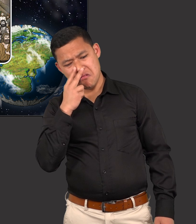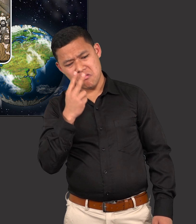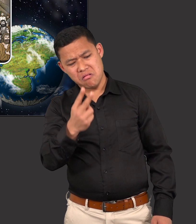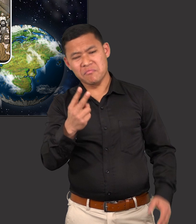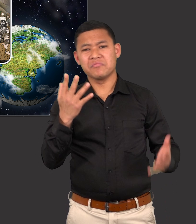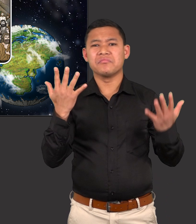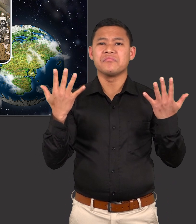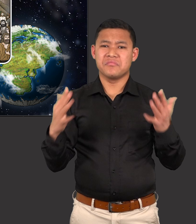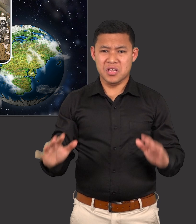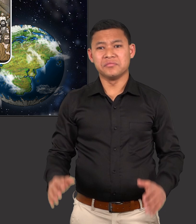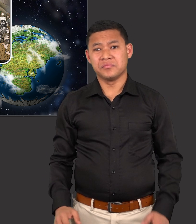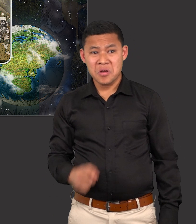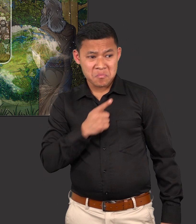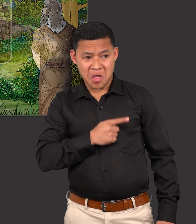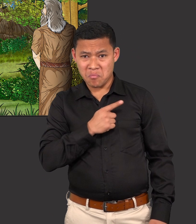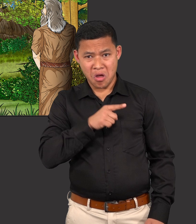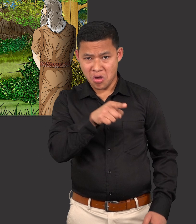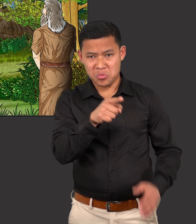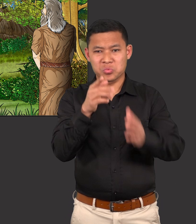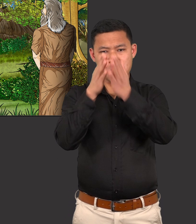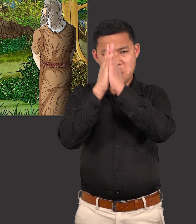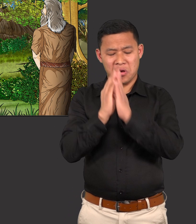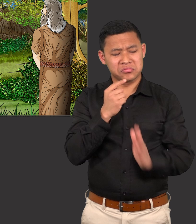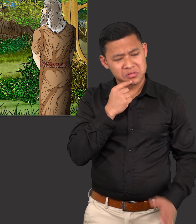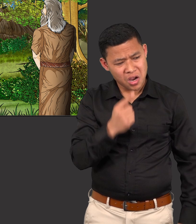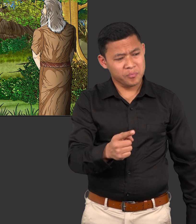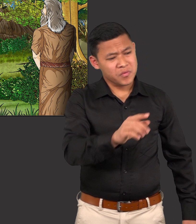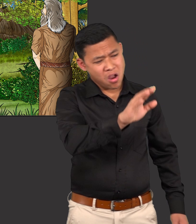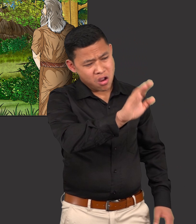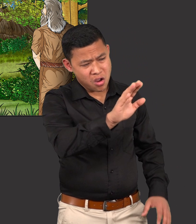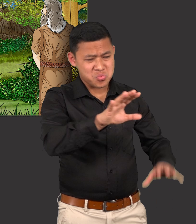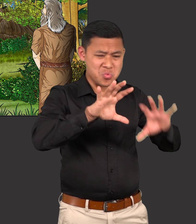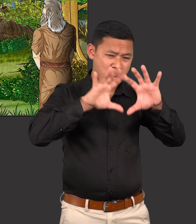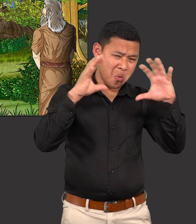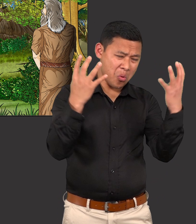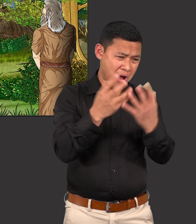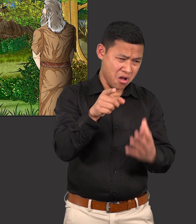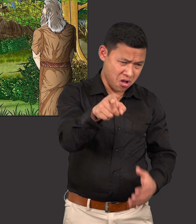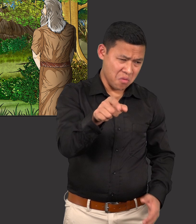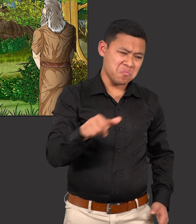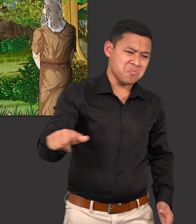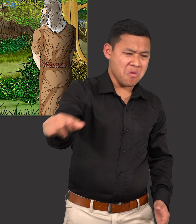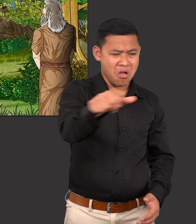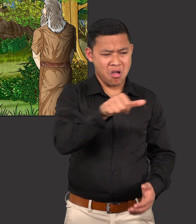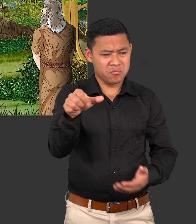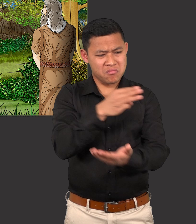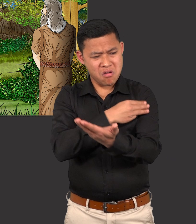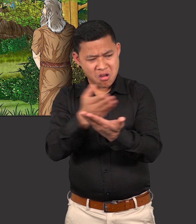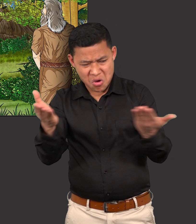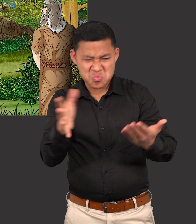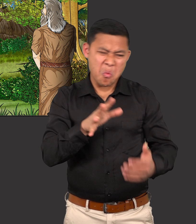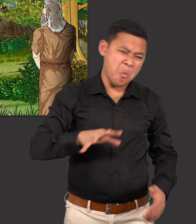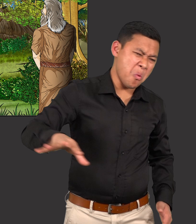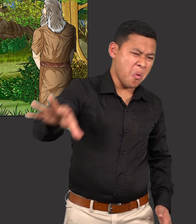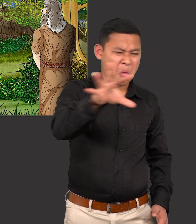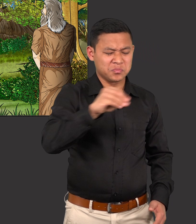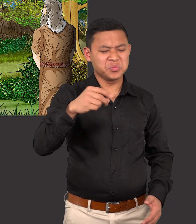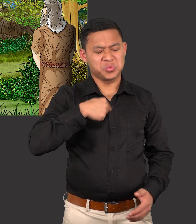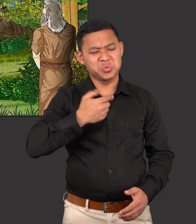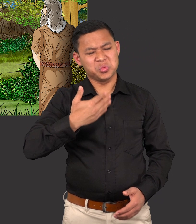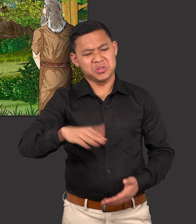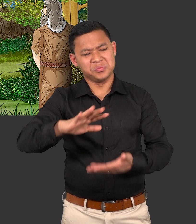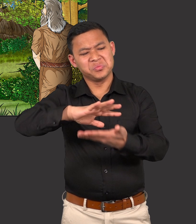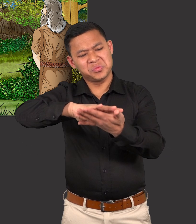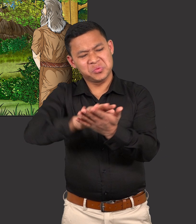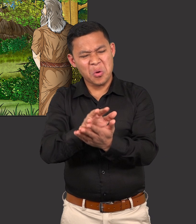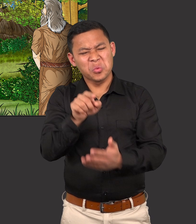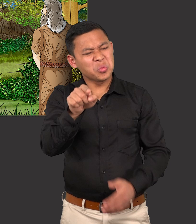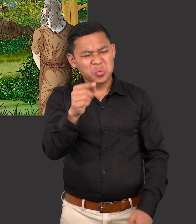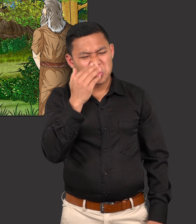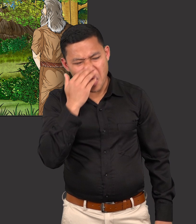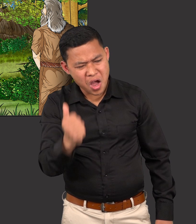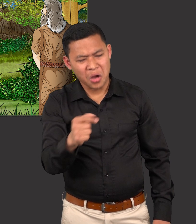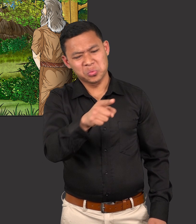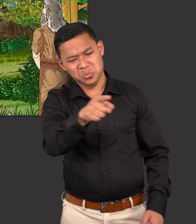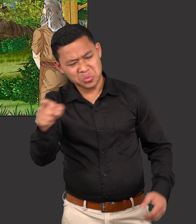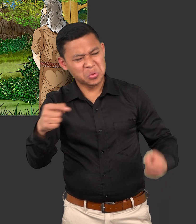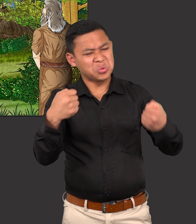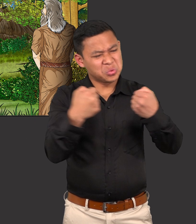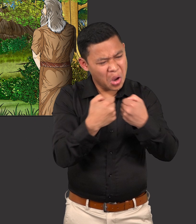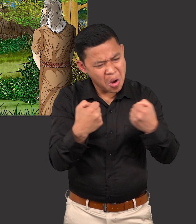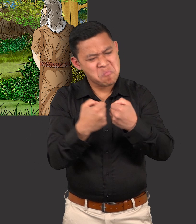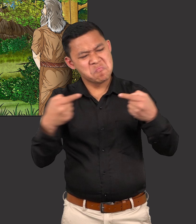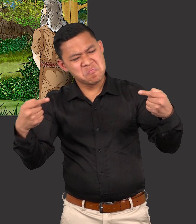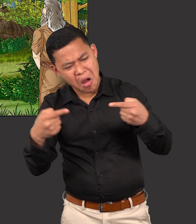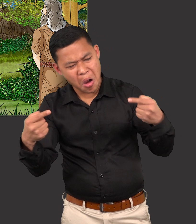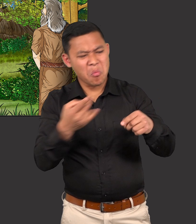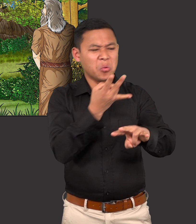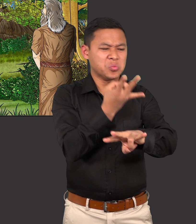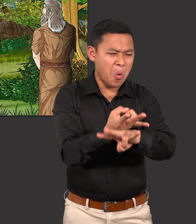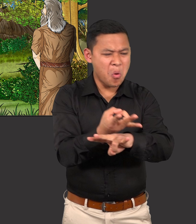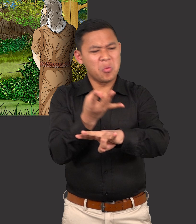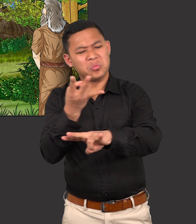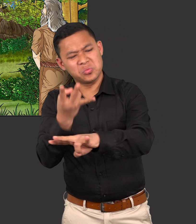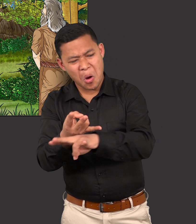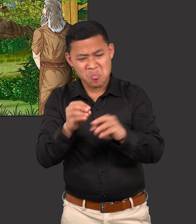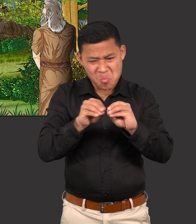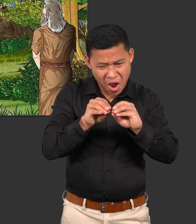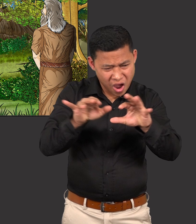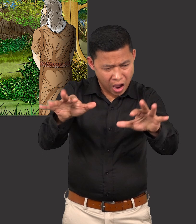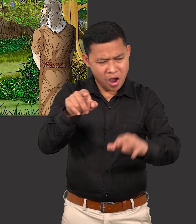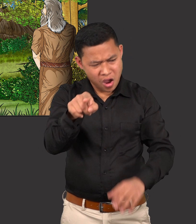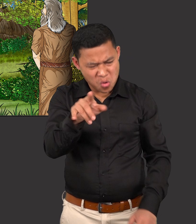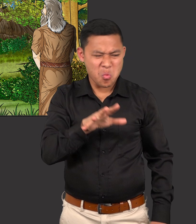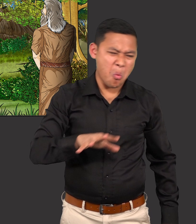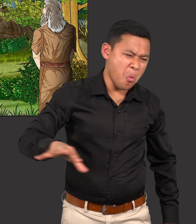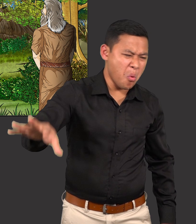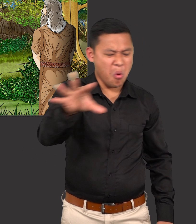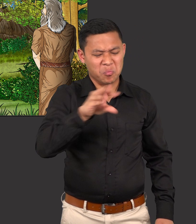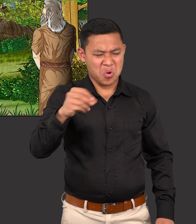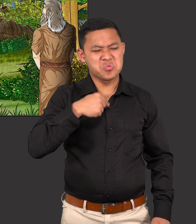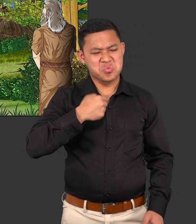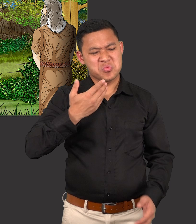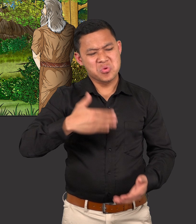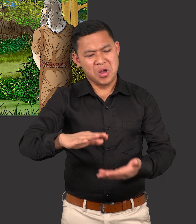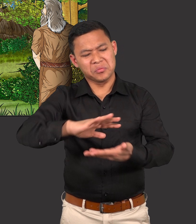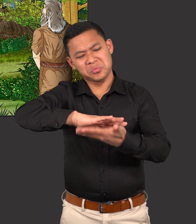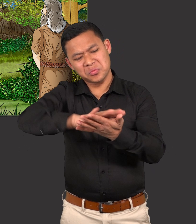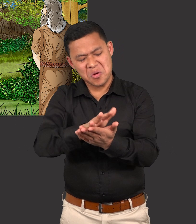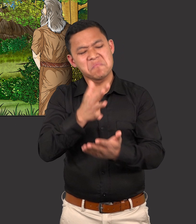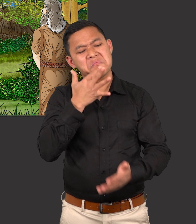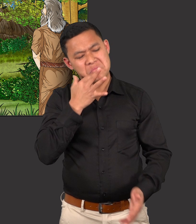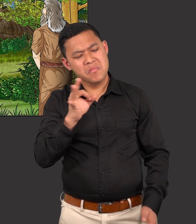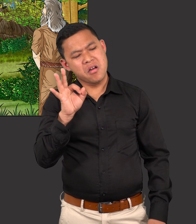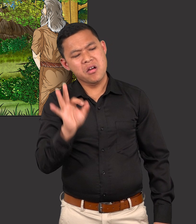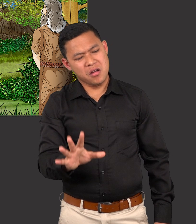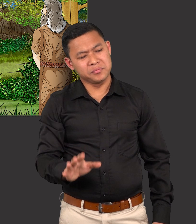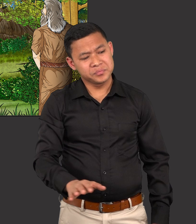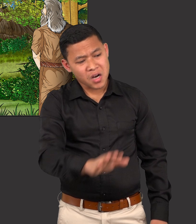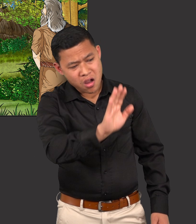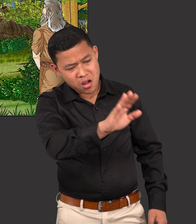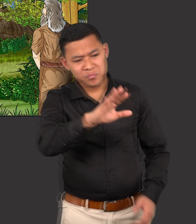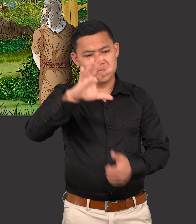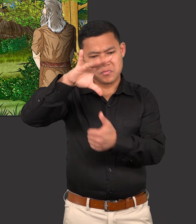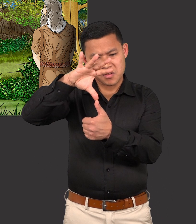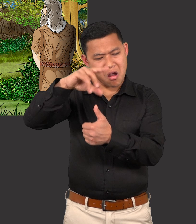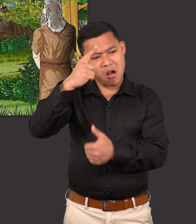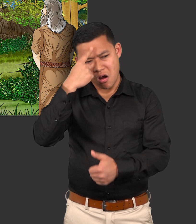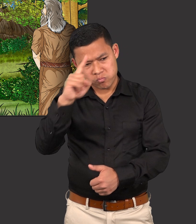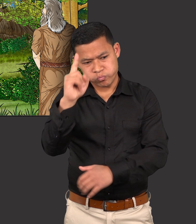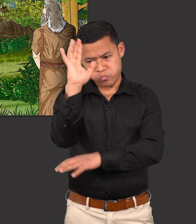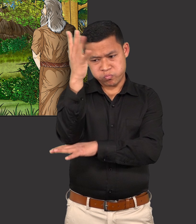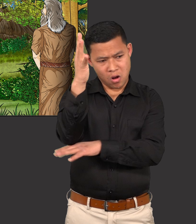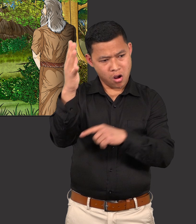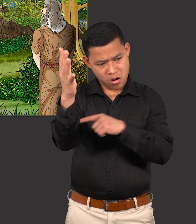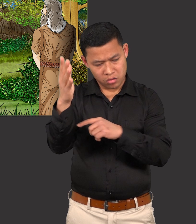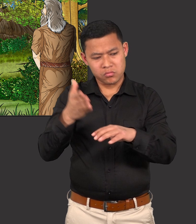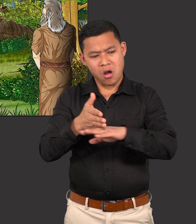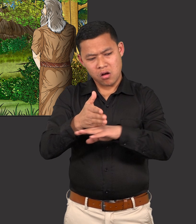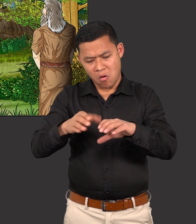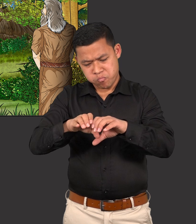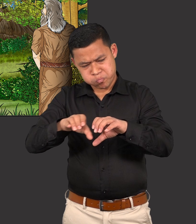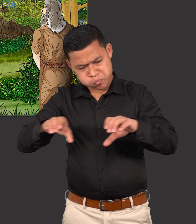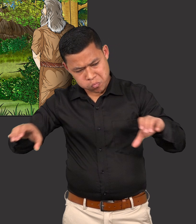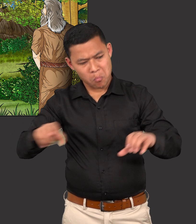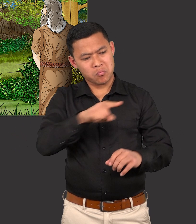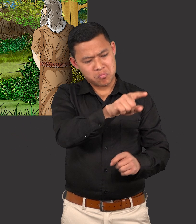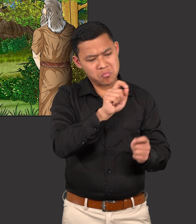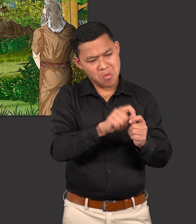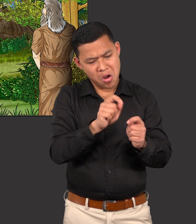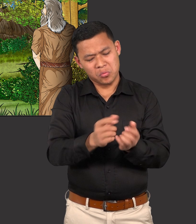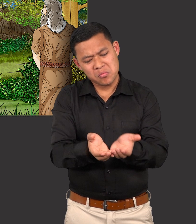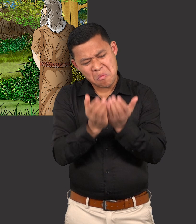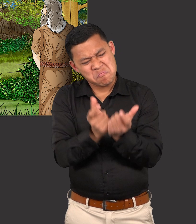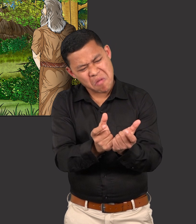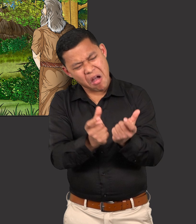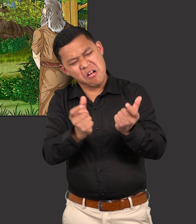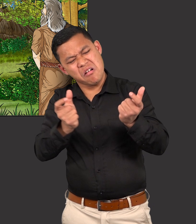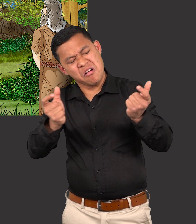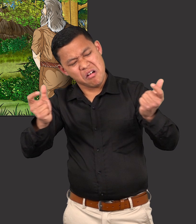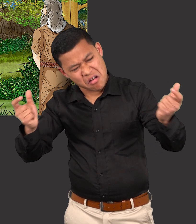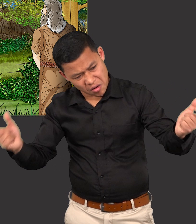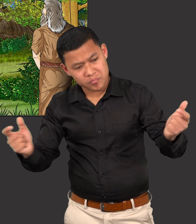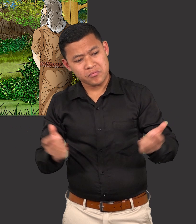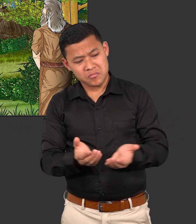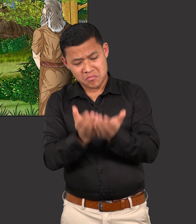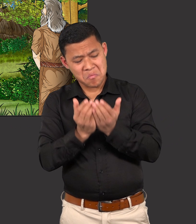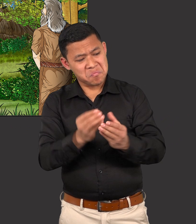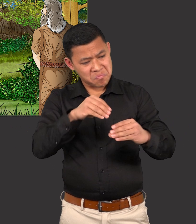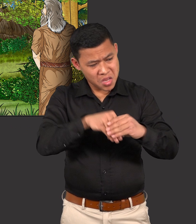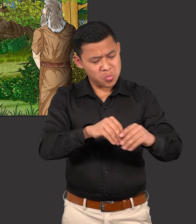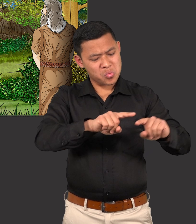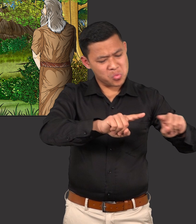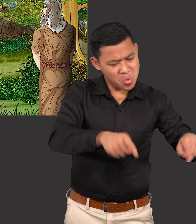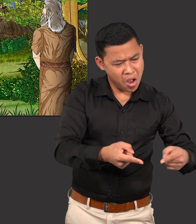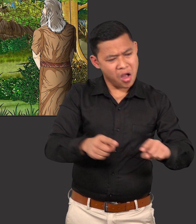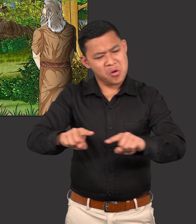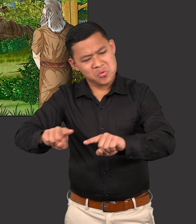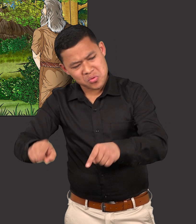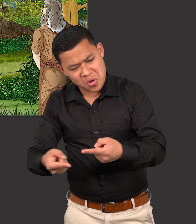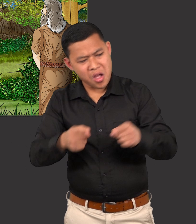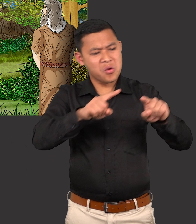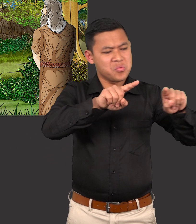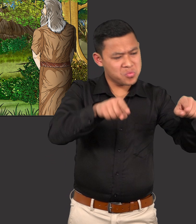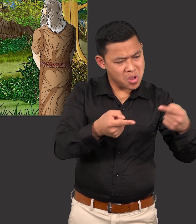Then God said to Noah, “The end of all living creatures has come before Me, because through them the earth is full of violence. Now behold, I will destroy both them and the earth. Make for yourself an ark of gopher wood;